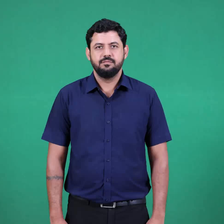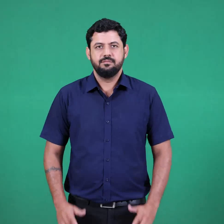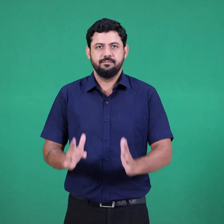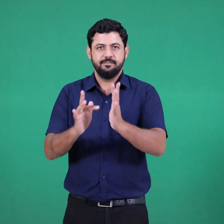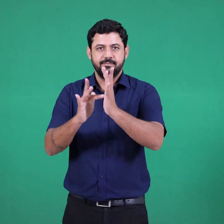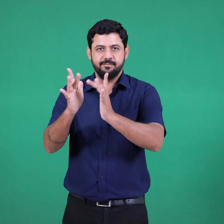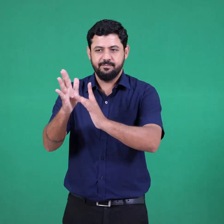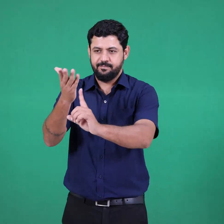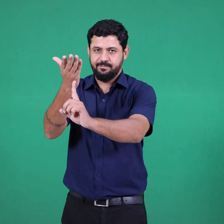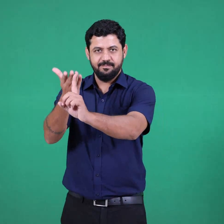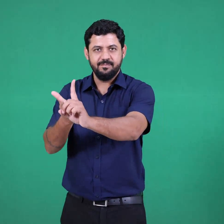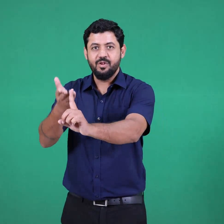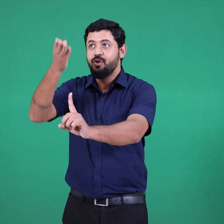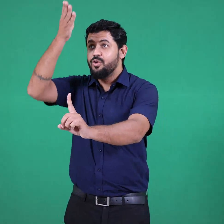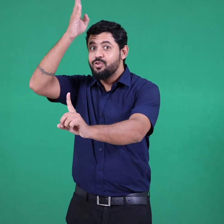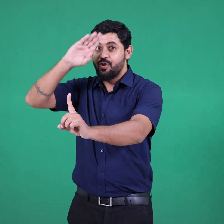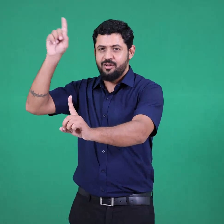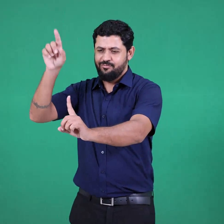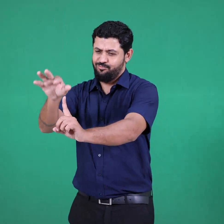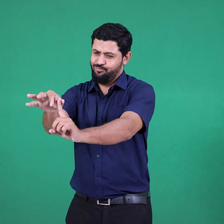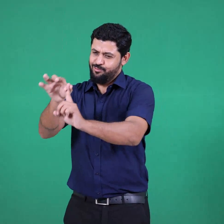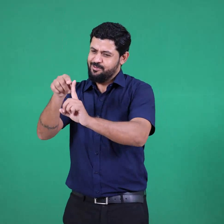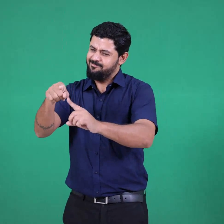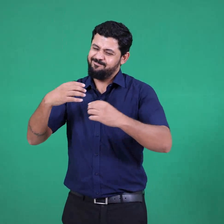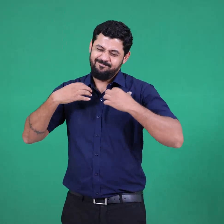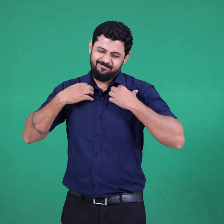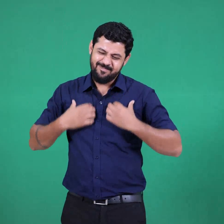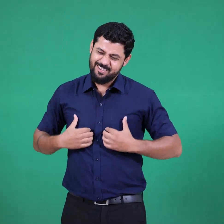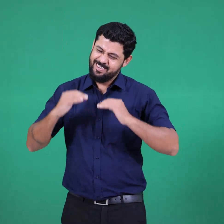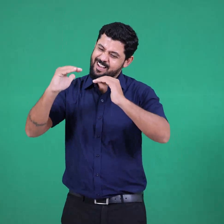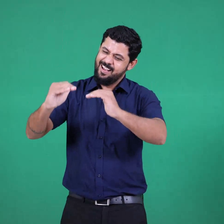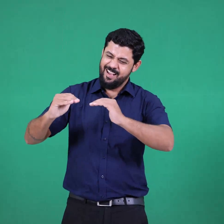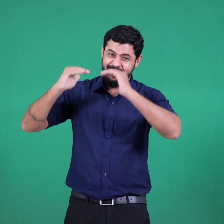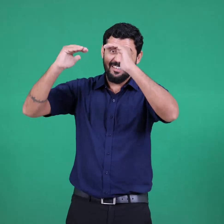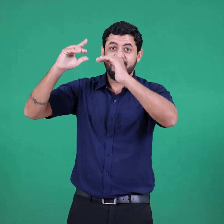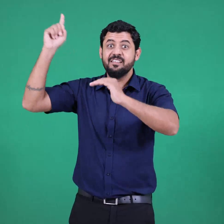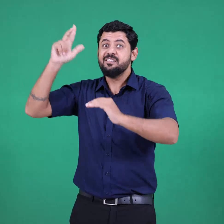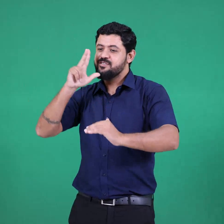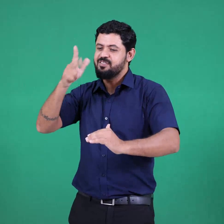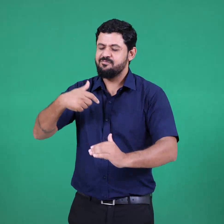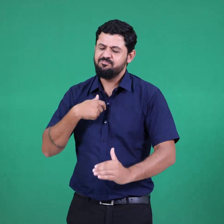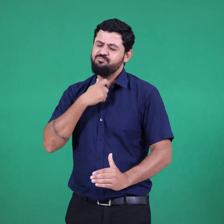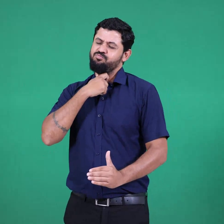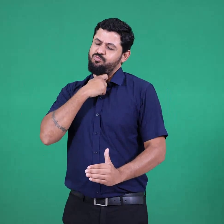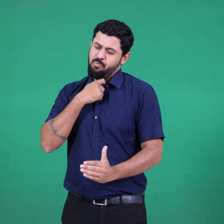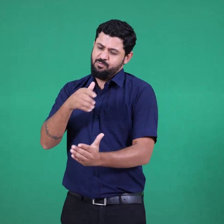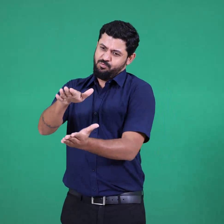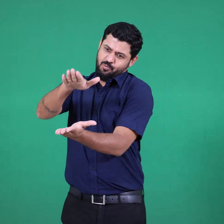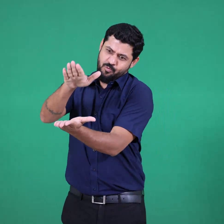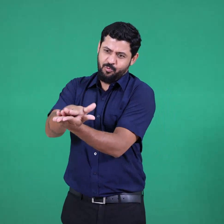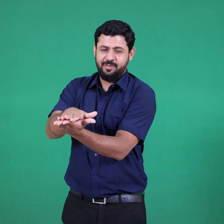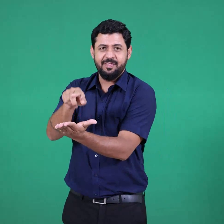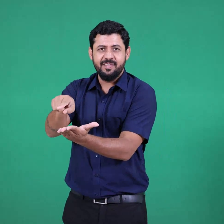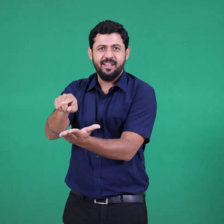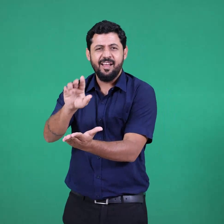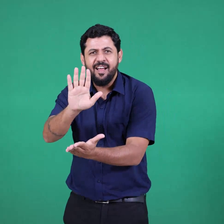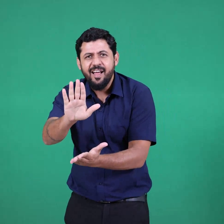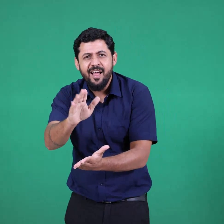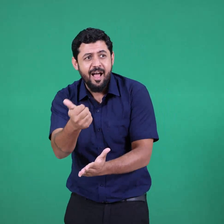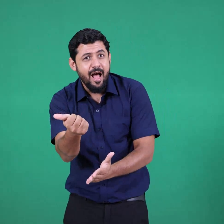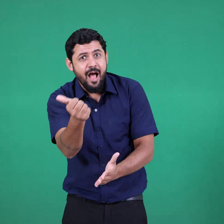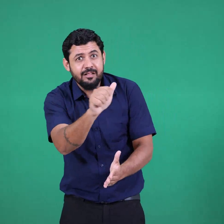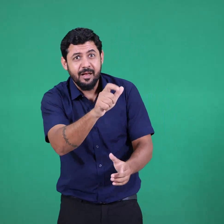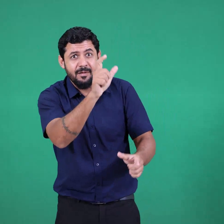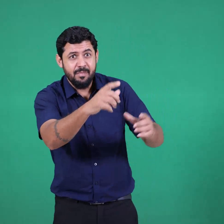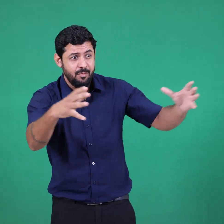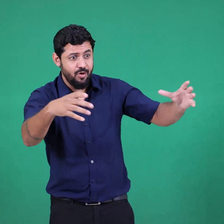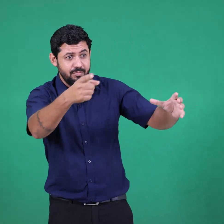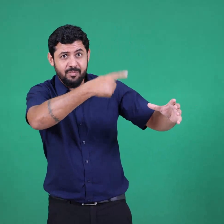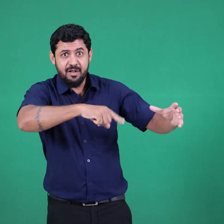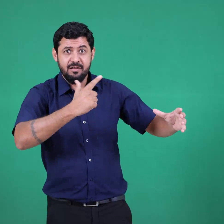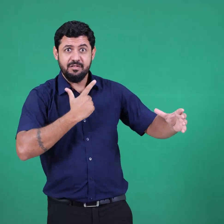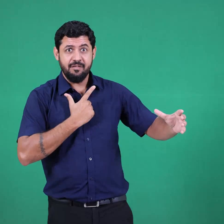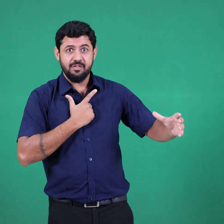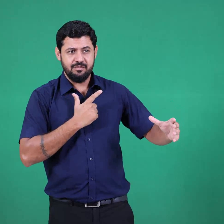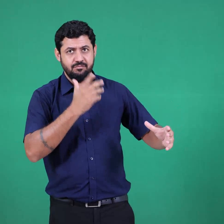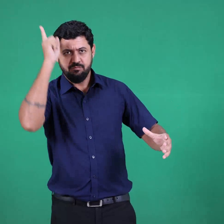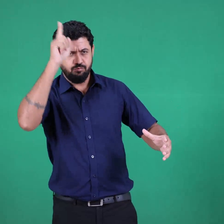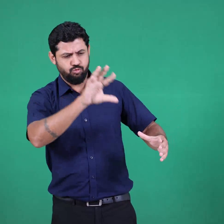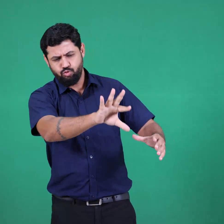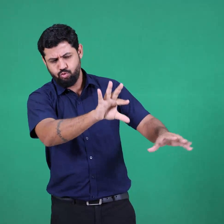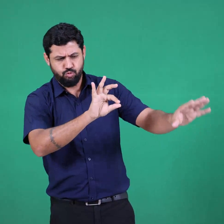And none of this happened without an oath.